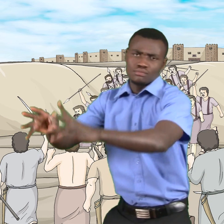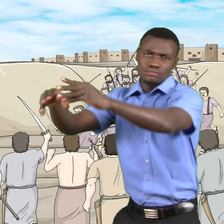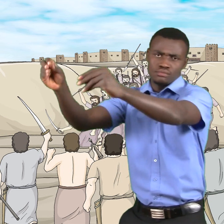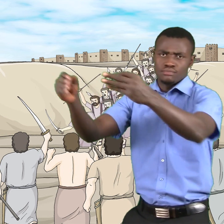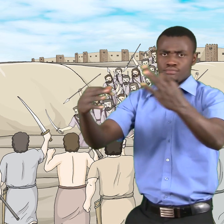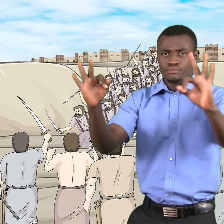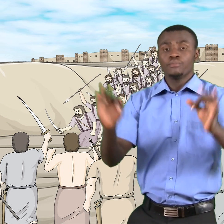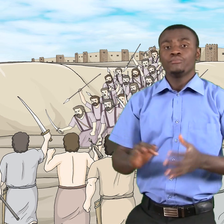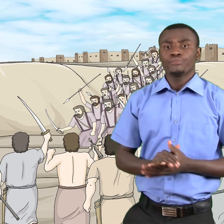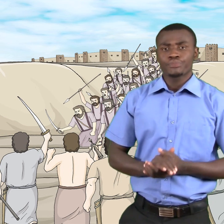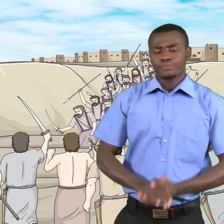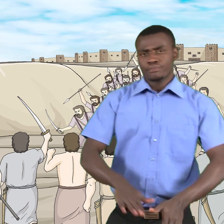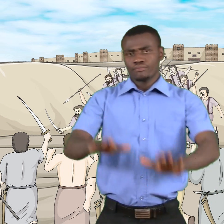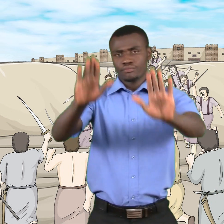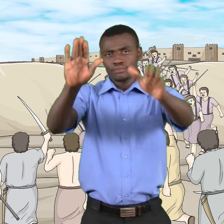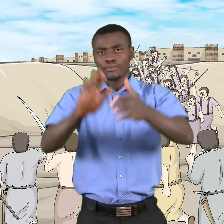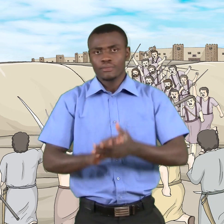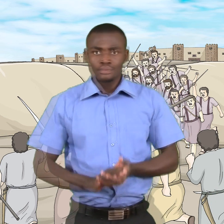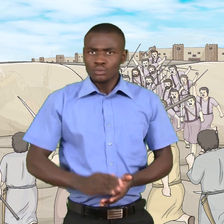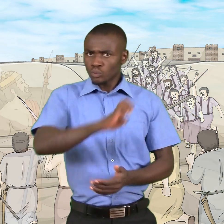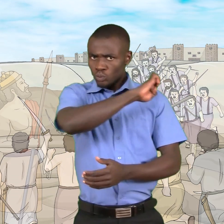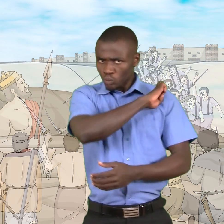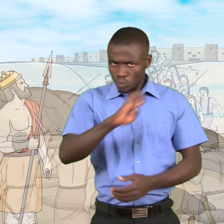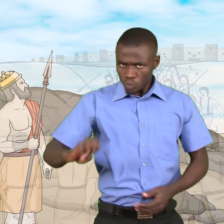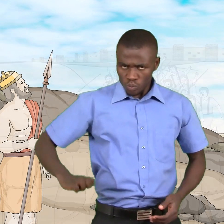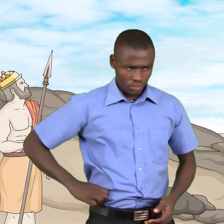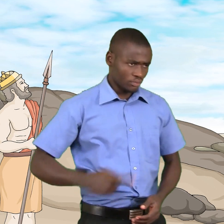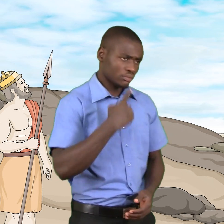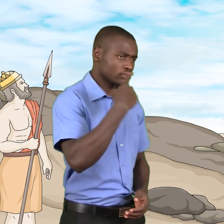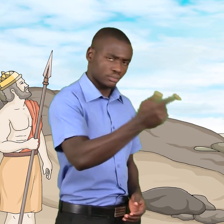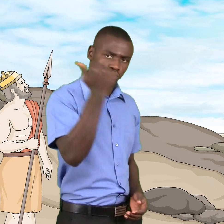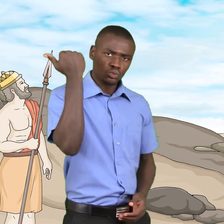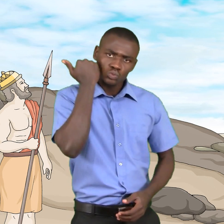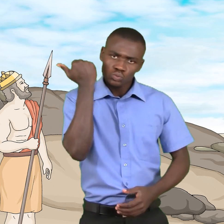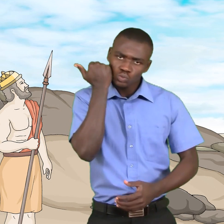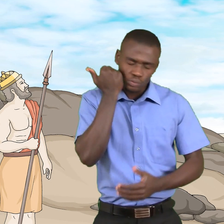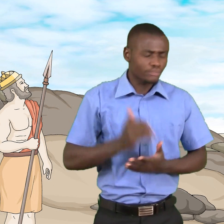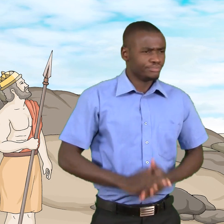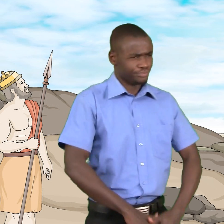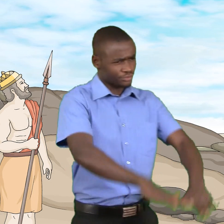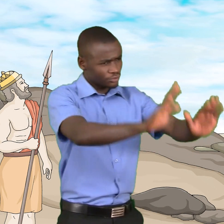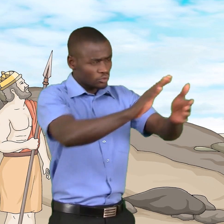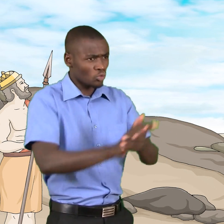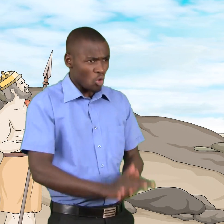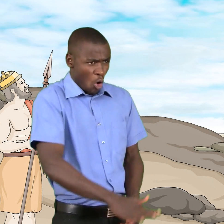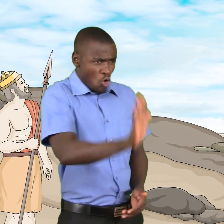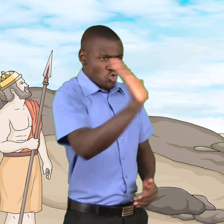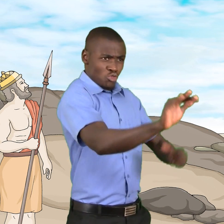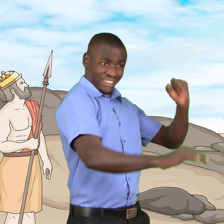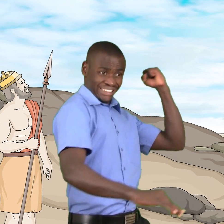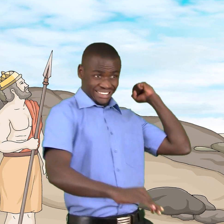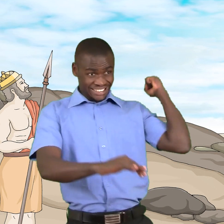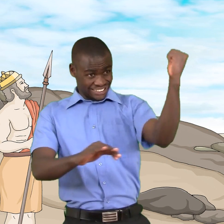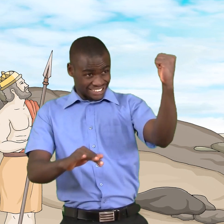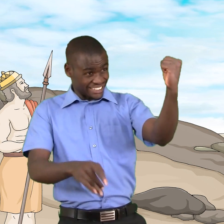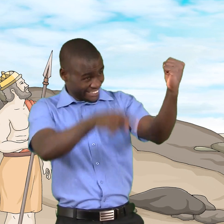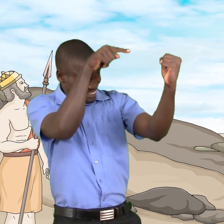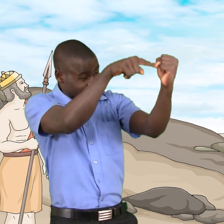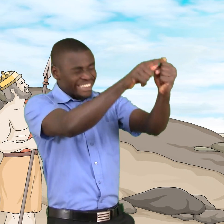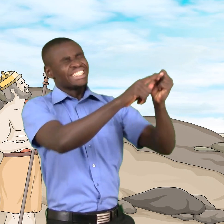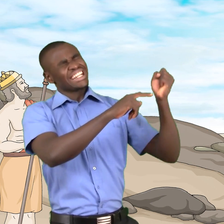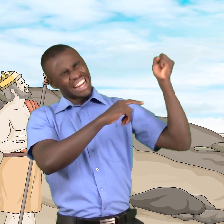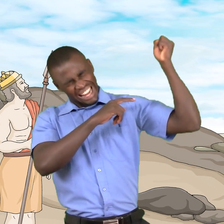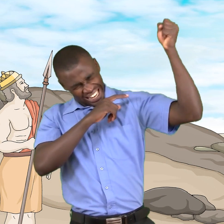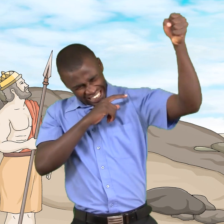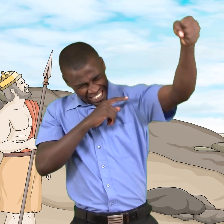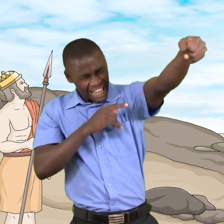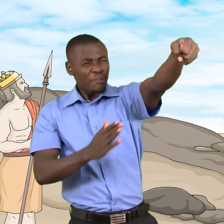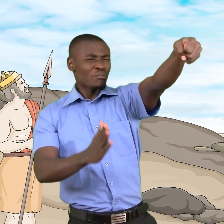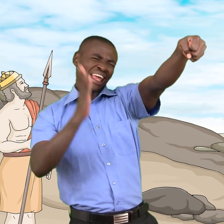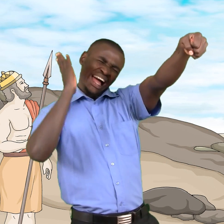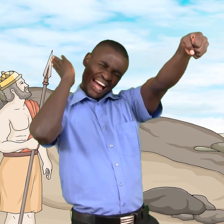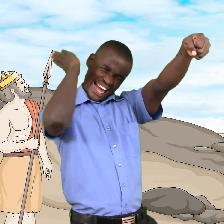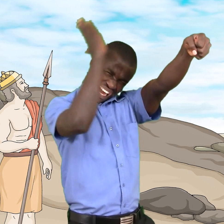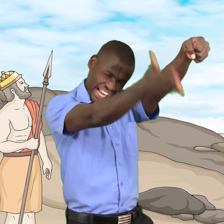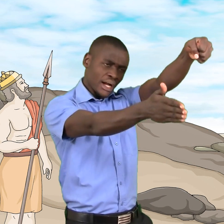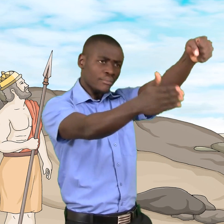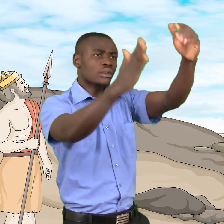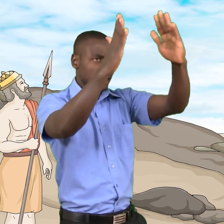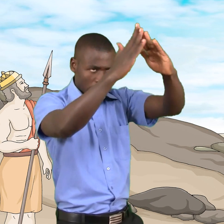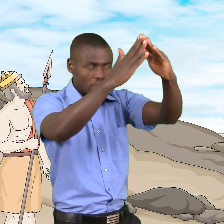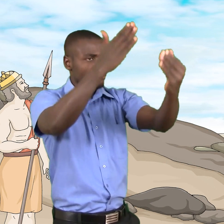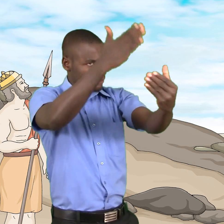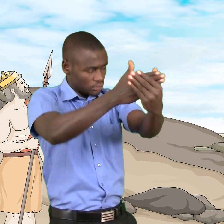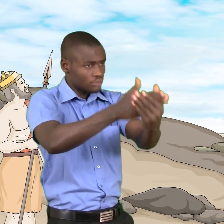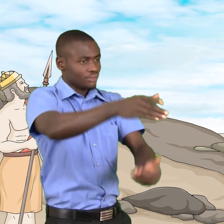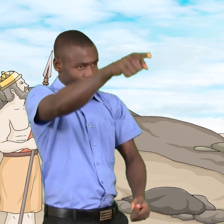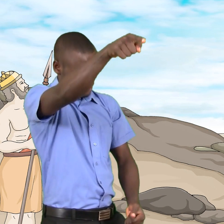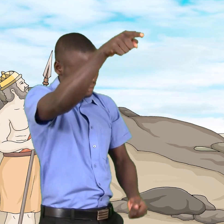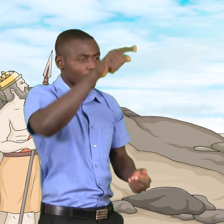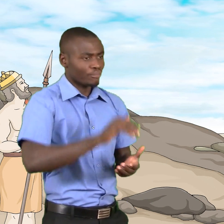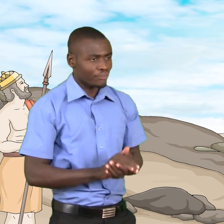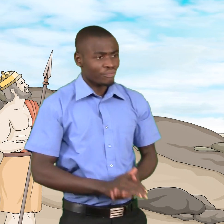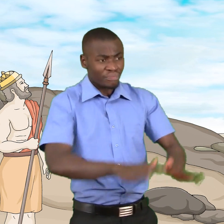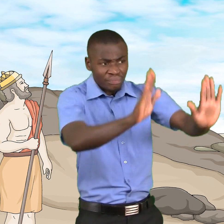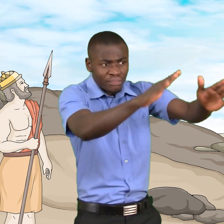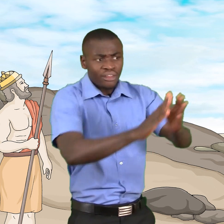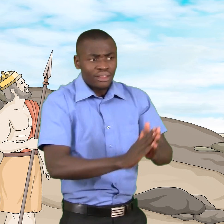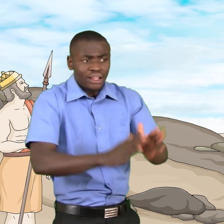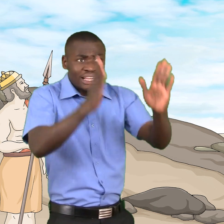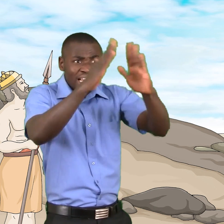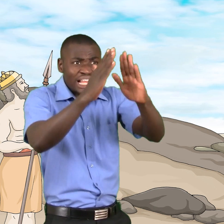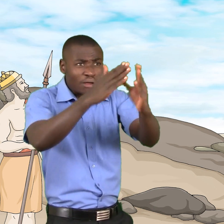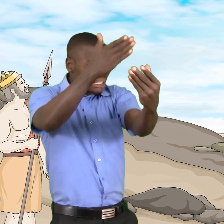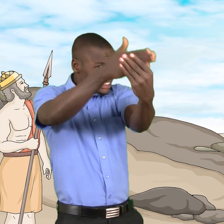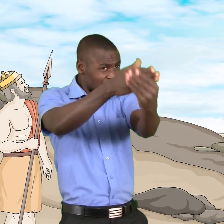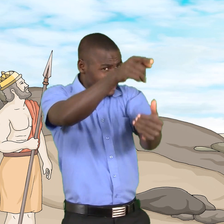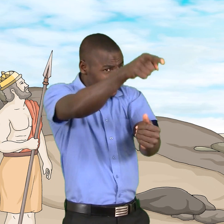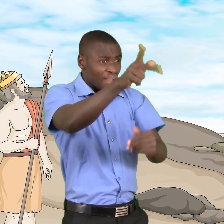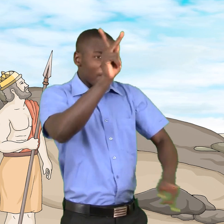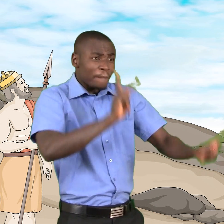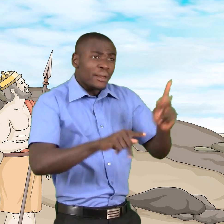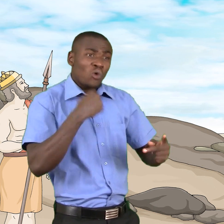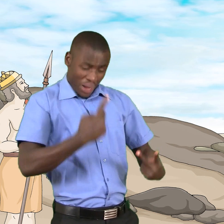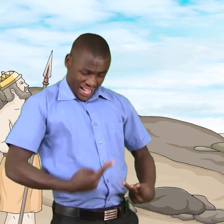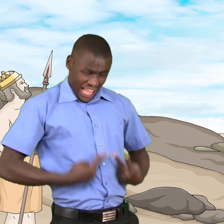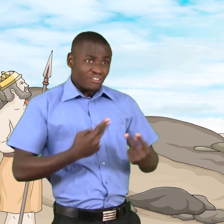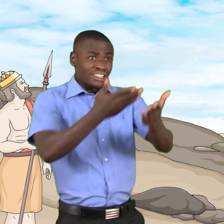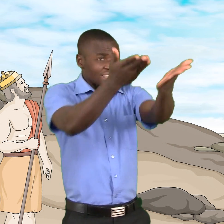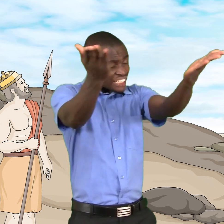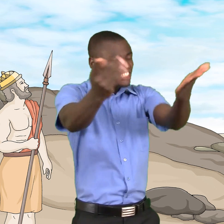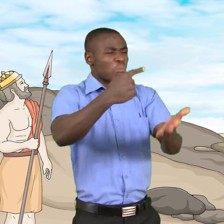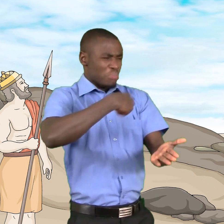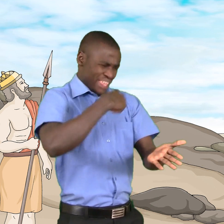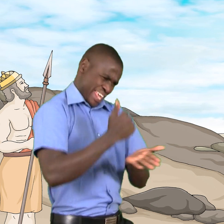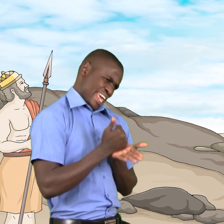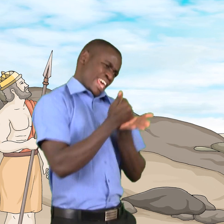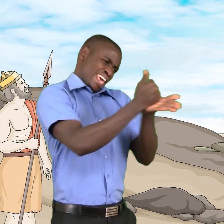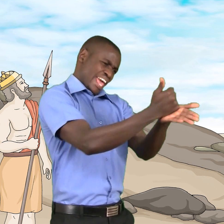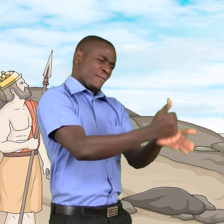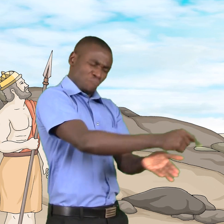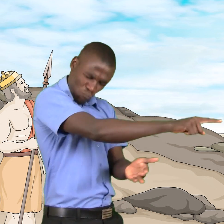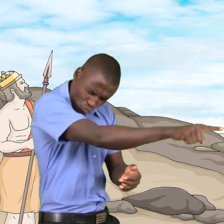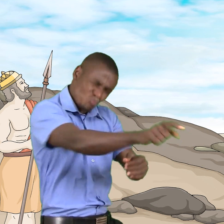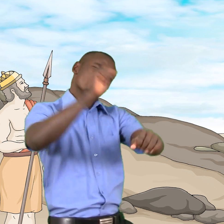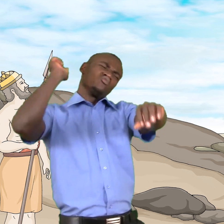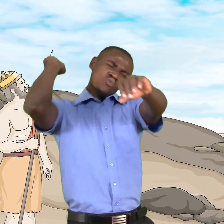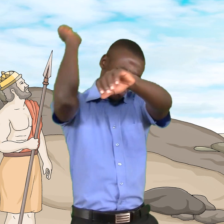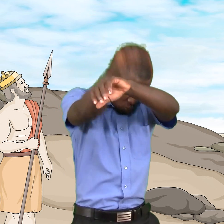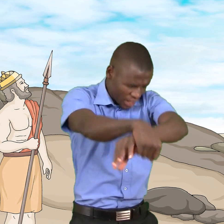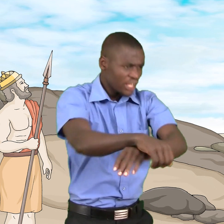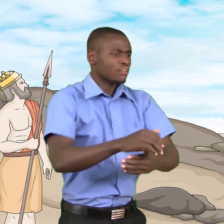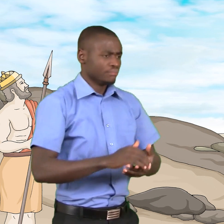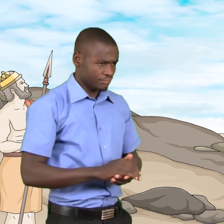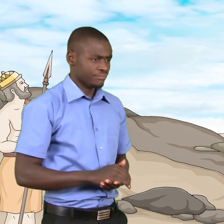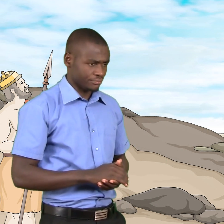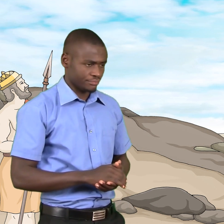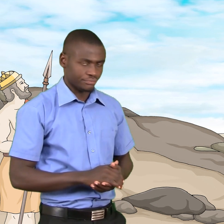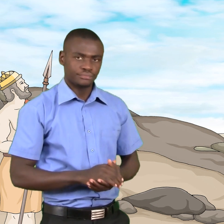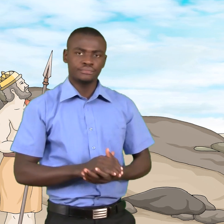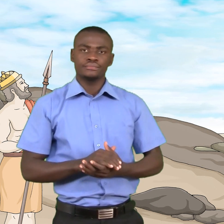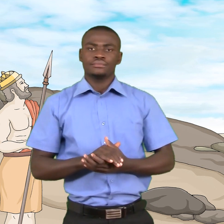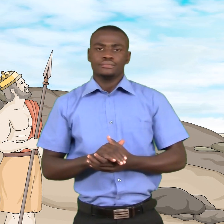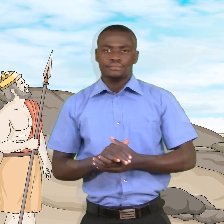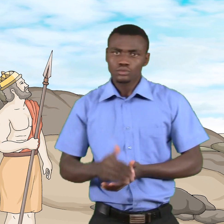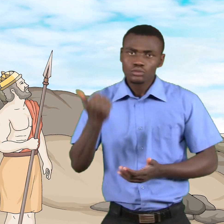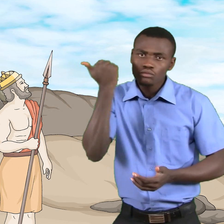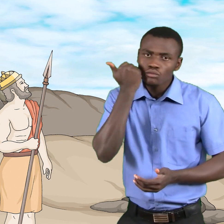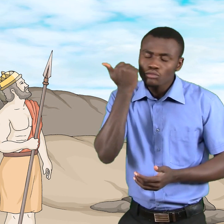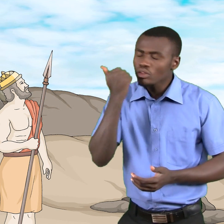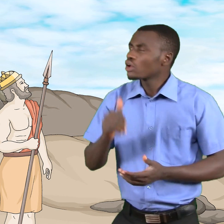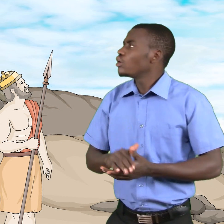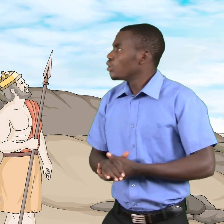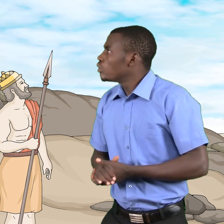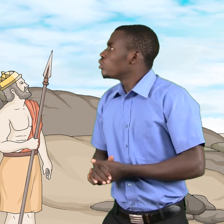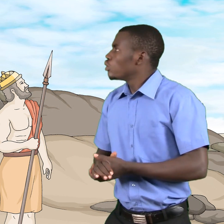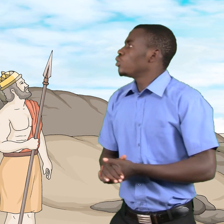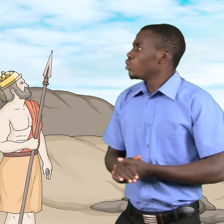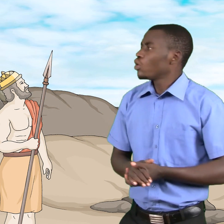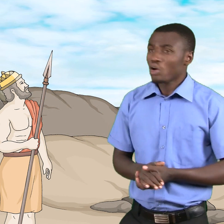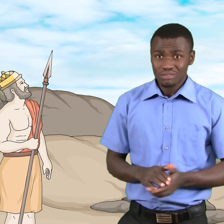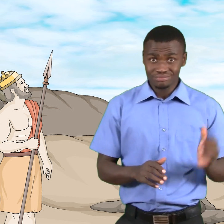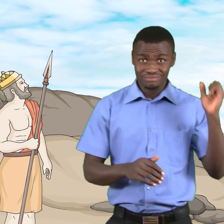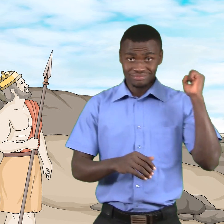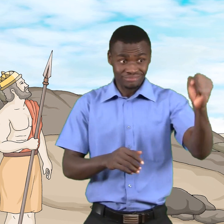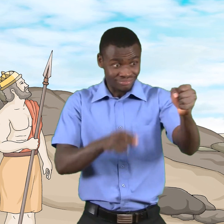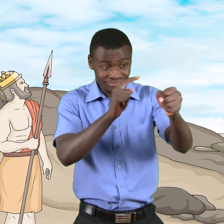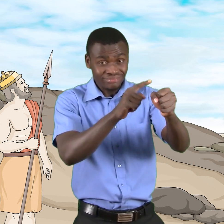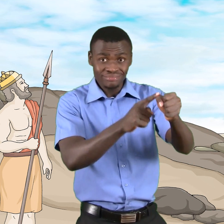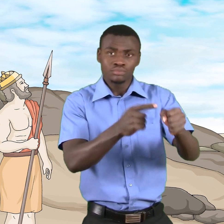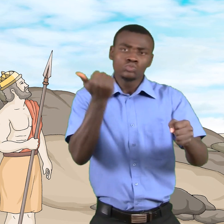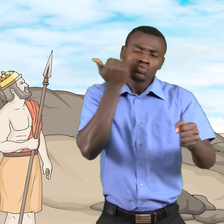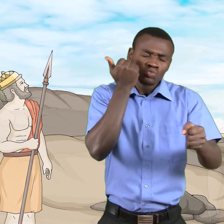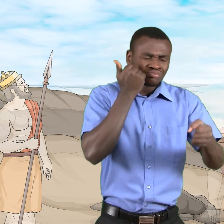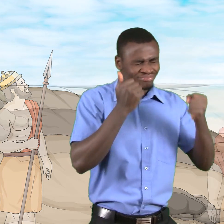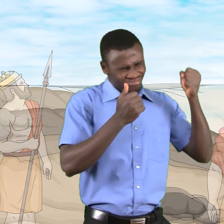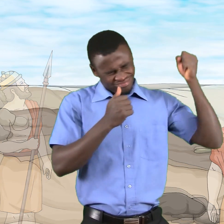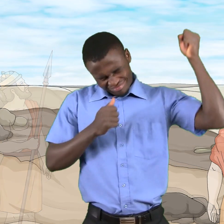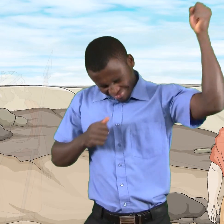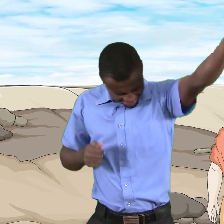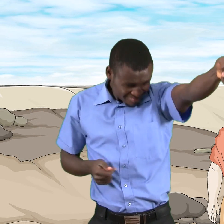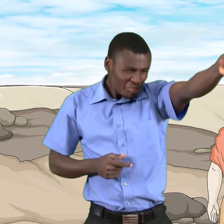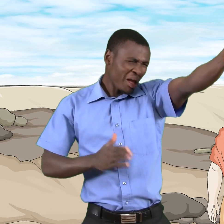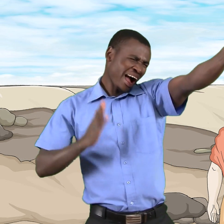Then the LORD said to Joshua, “Hold out your battle lance toward Ai, for into your hand I will deliver the city.”